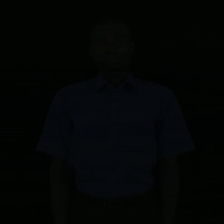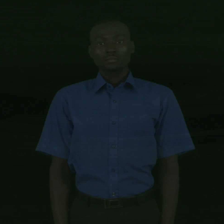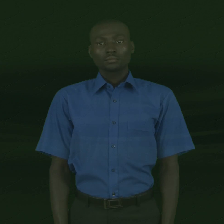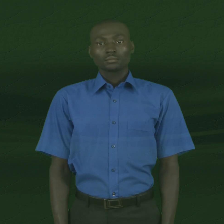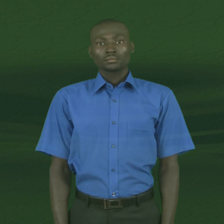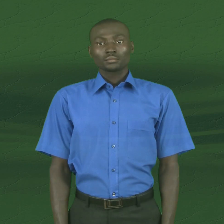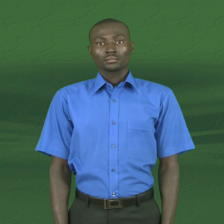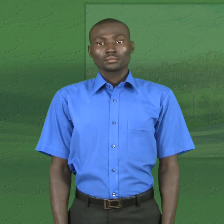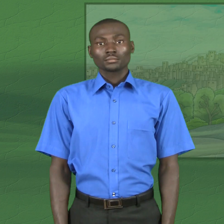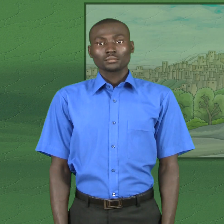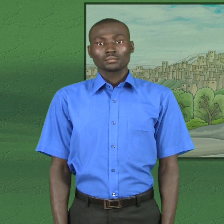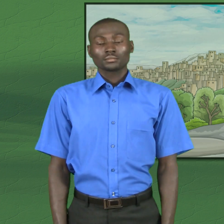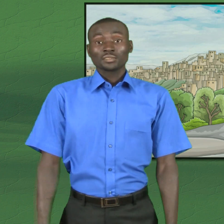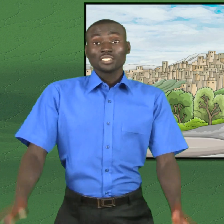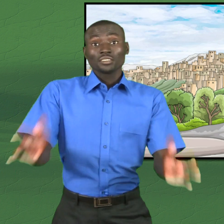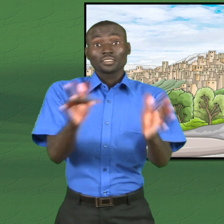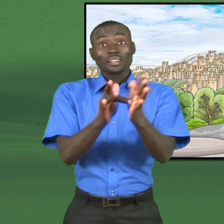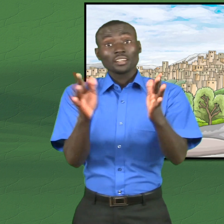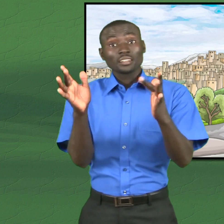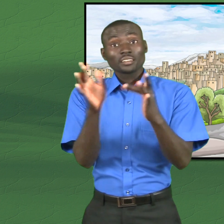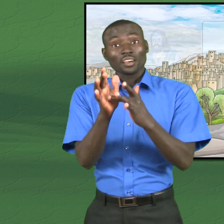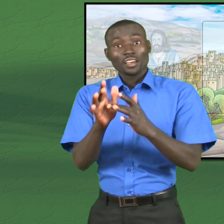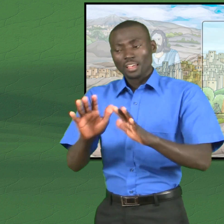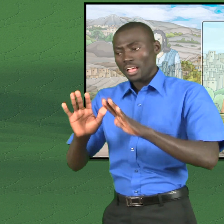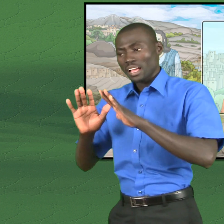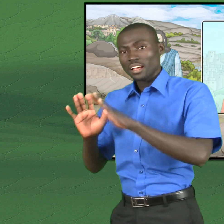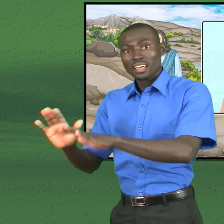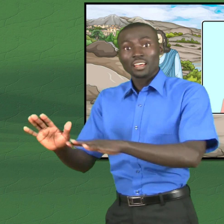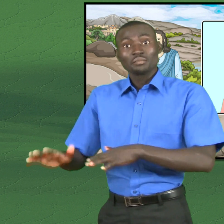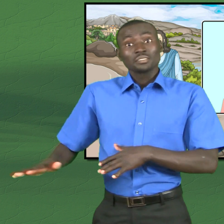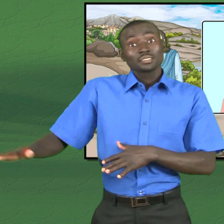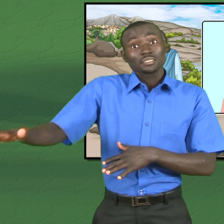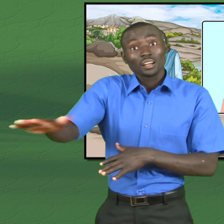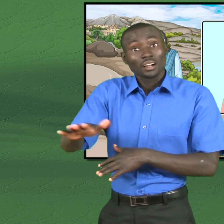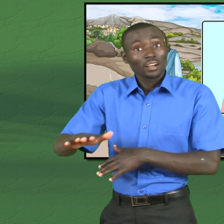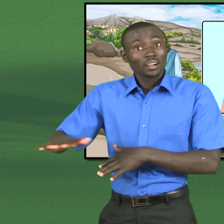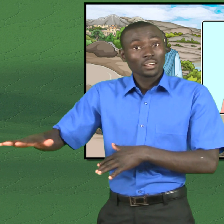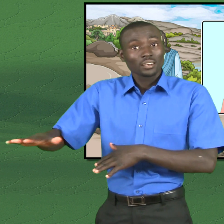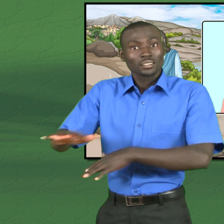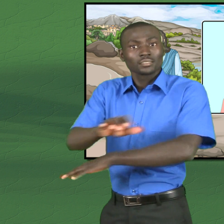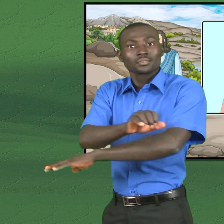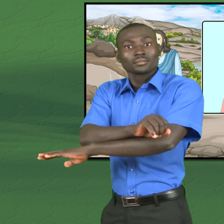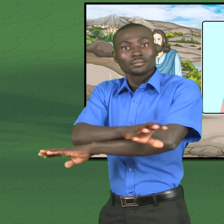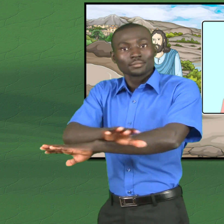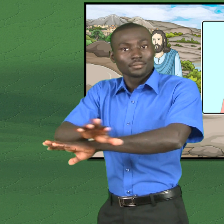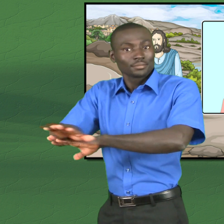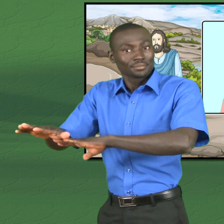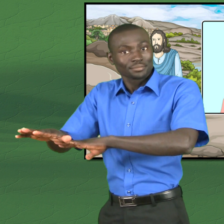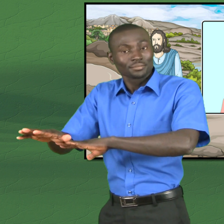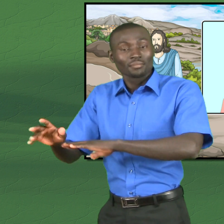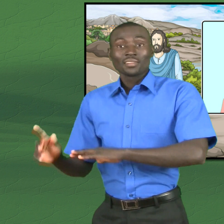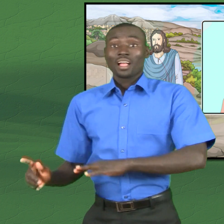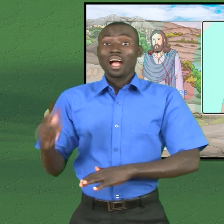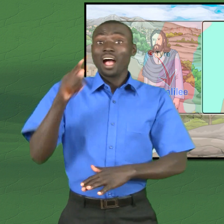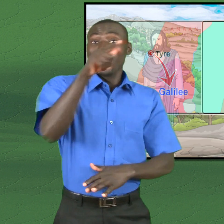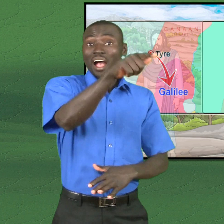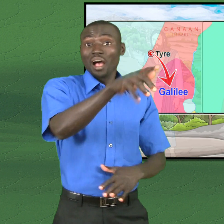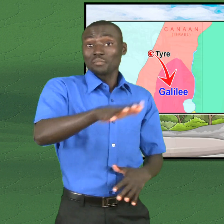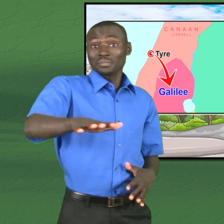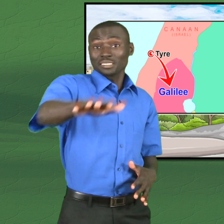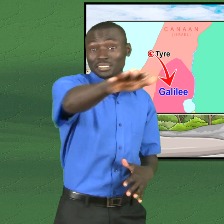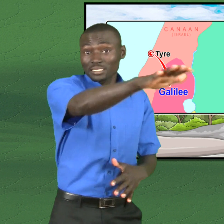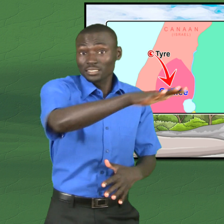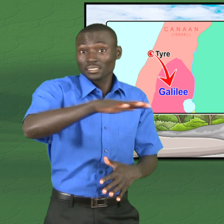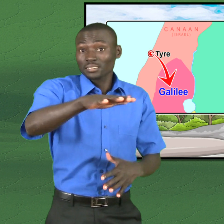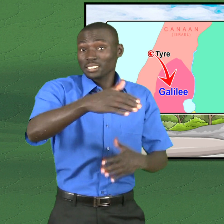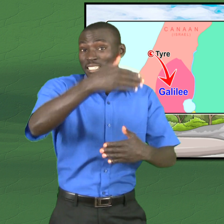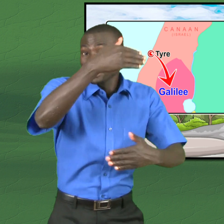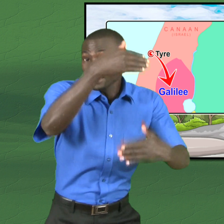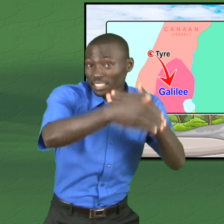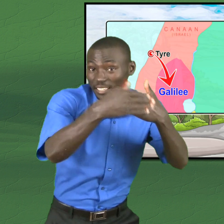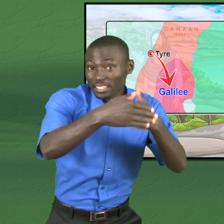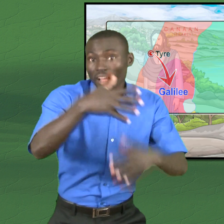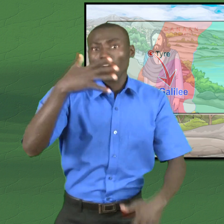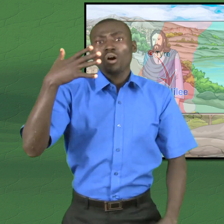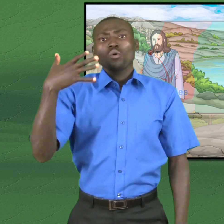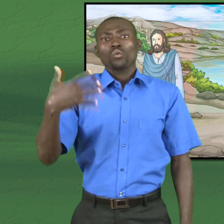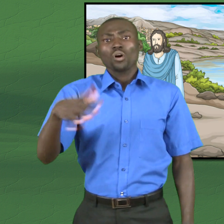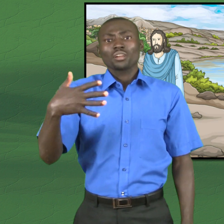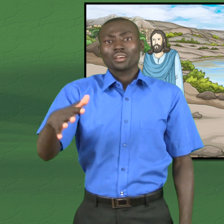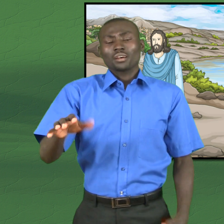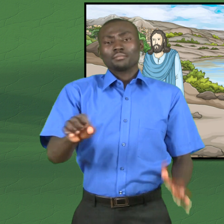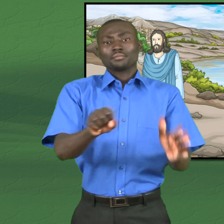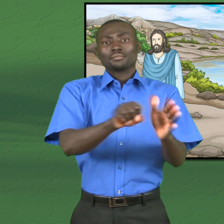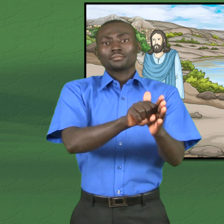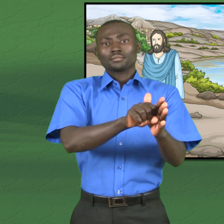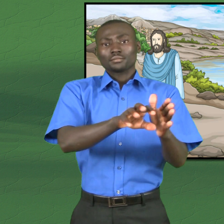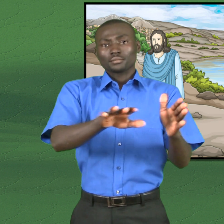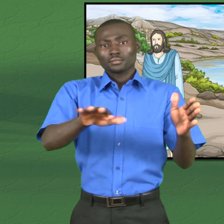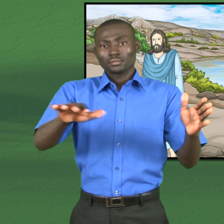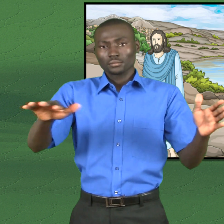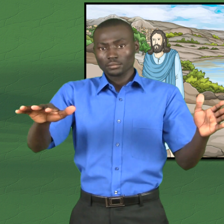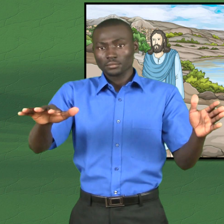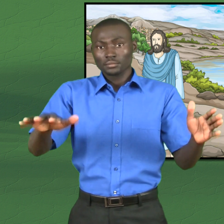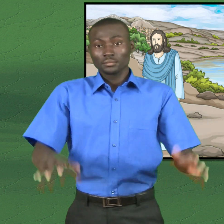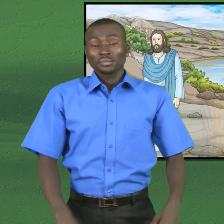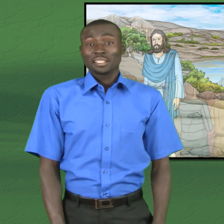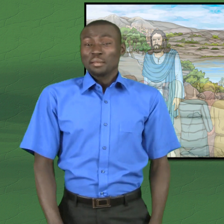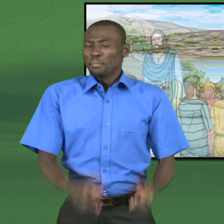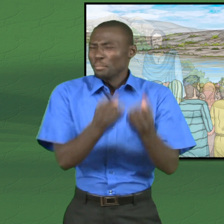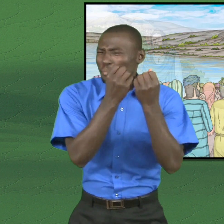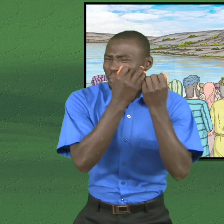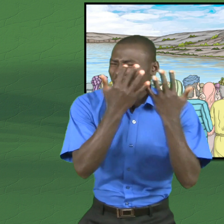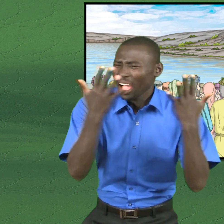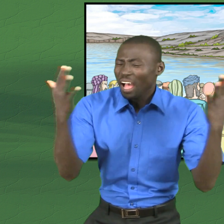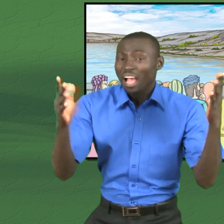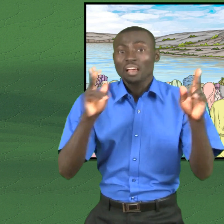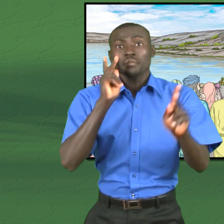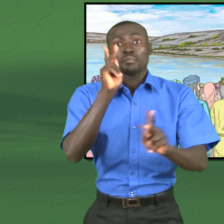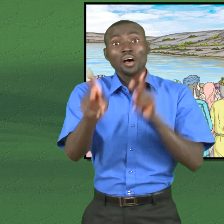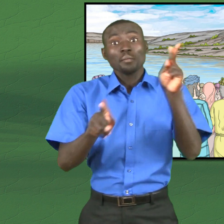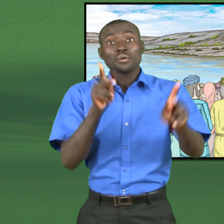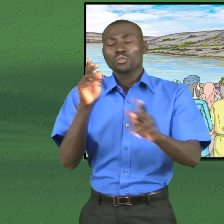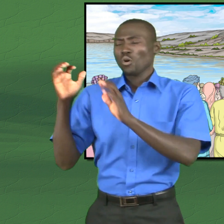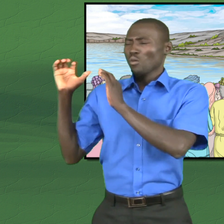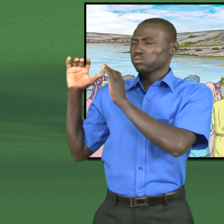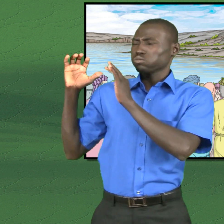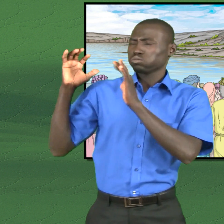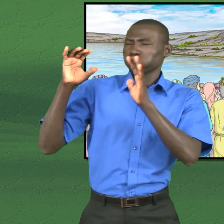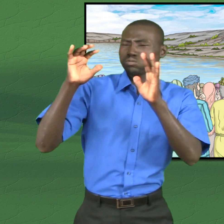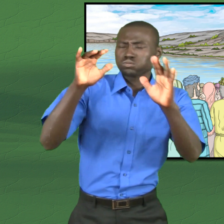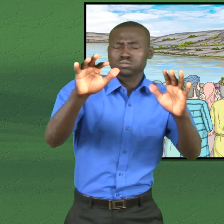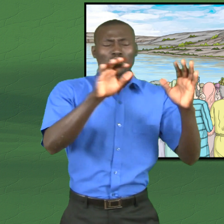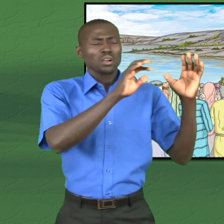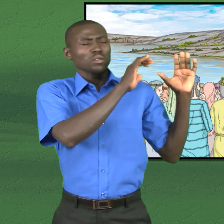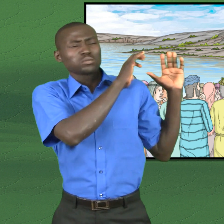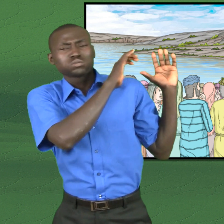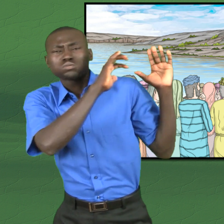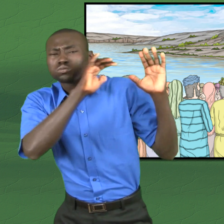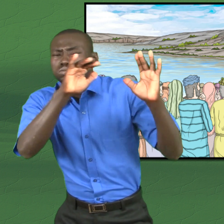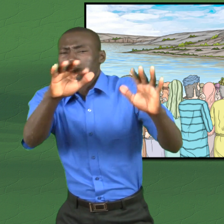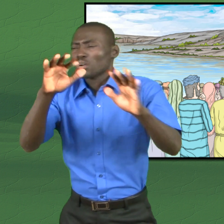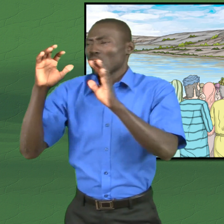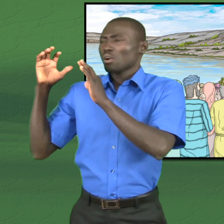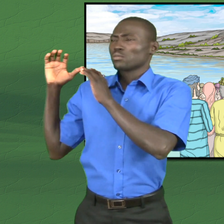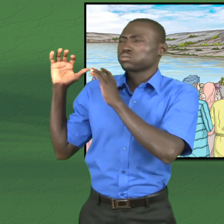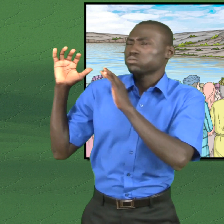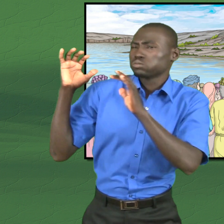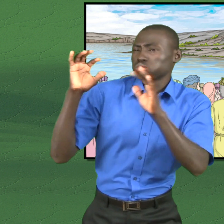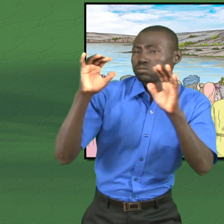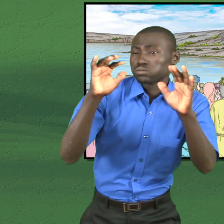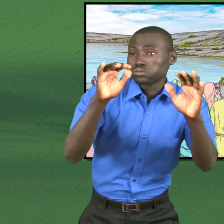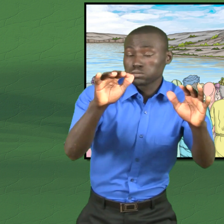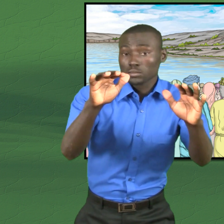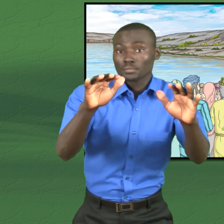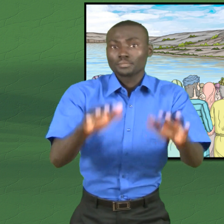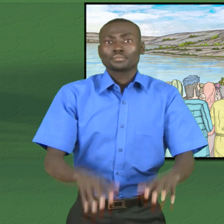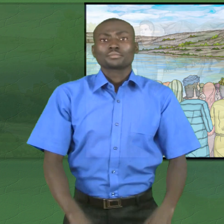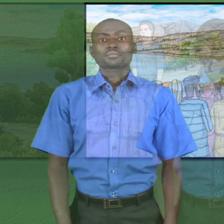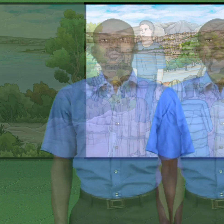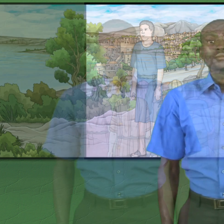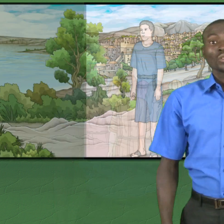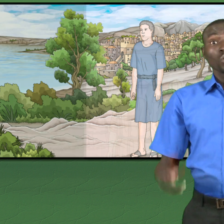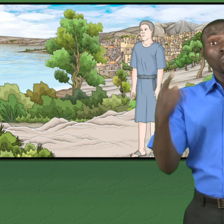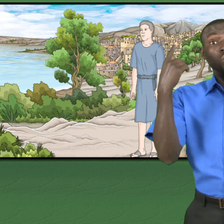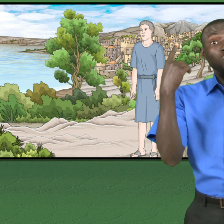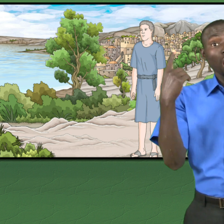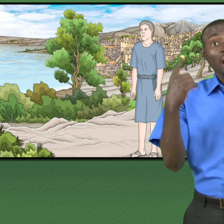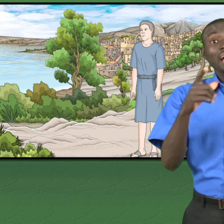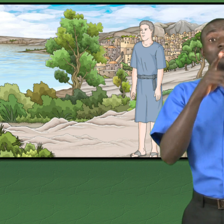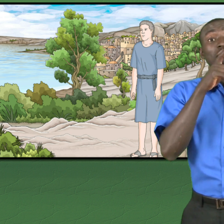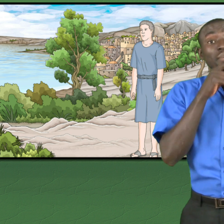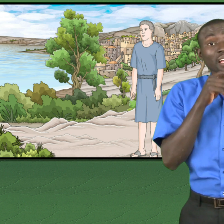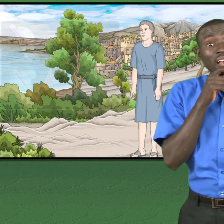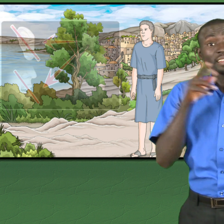Then Jesus left the region of Tyre and went through Sidon to the Sea of Galilee and into the region of the Decapolis.